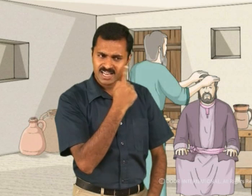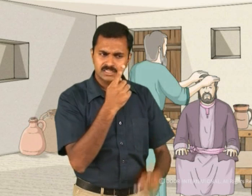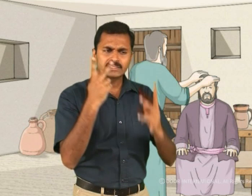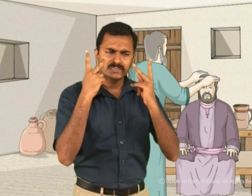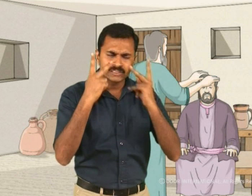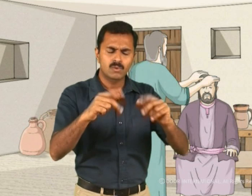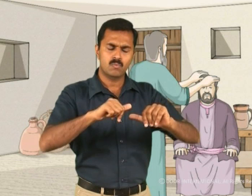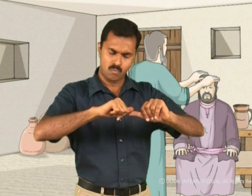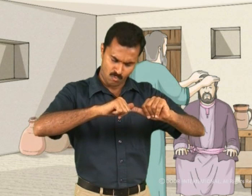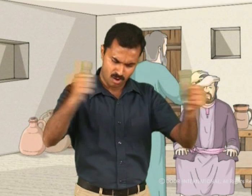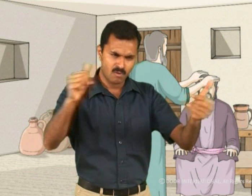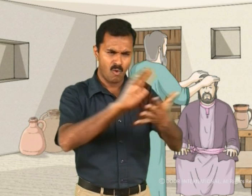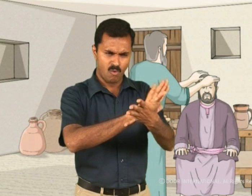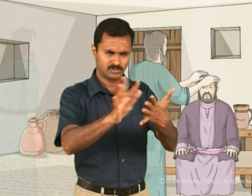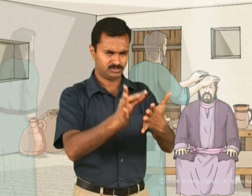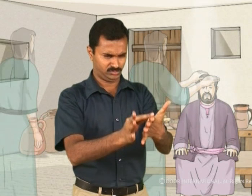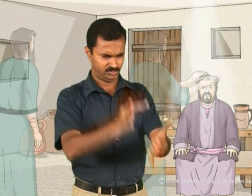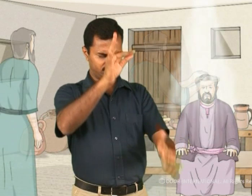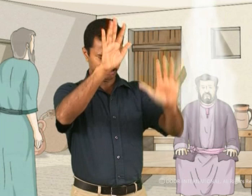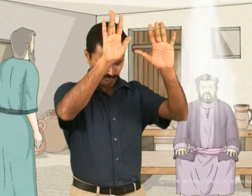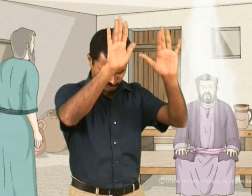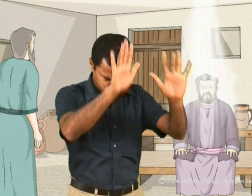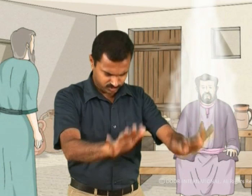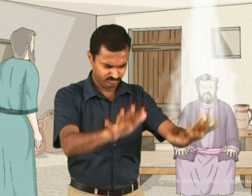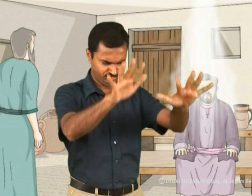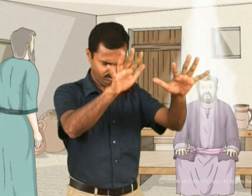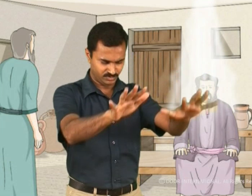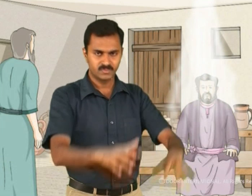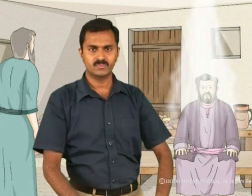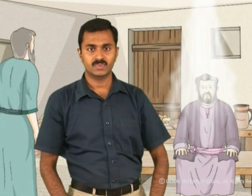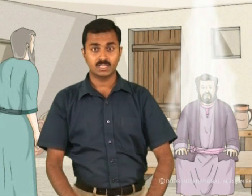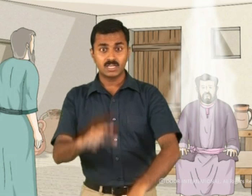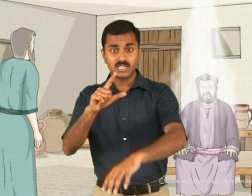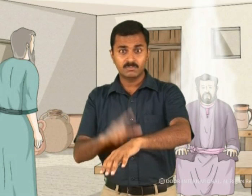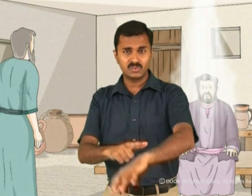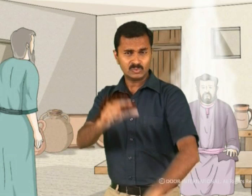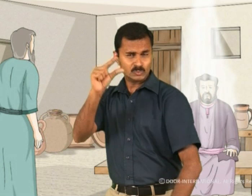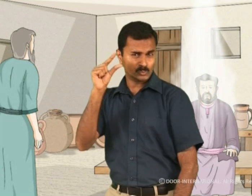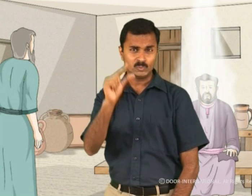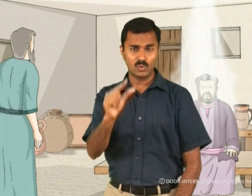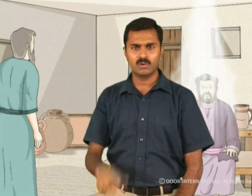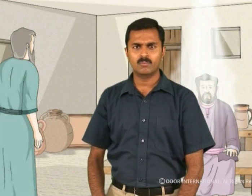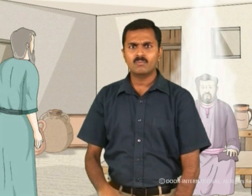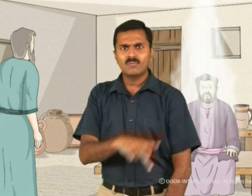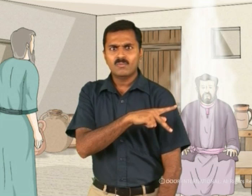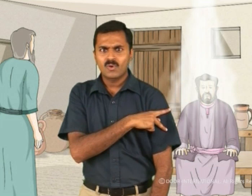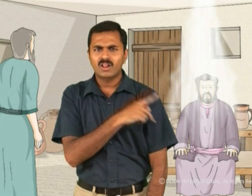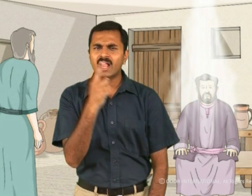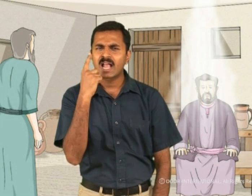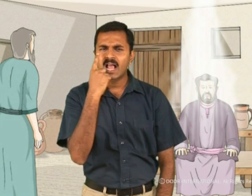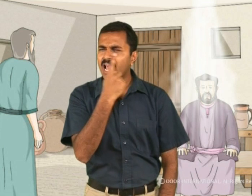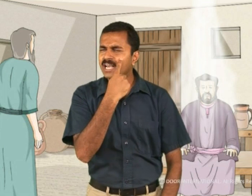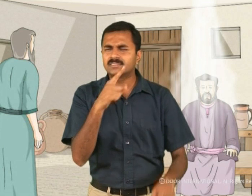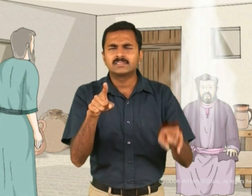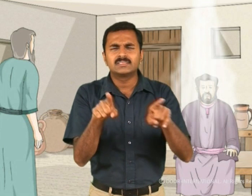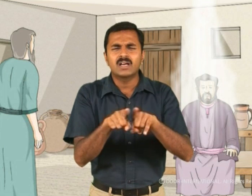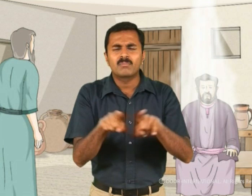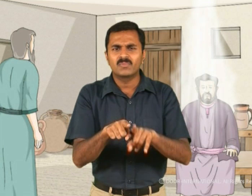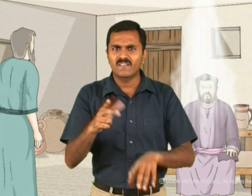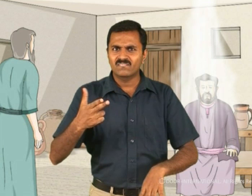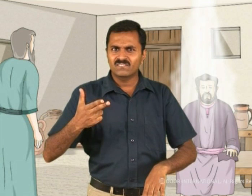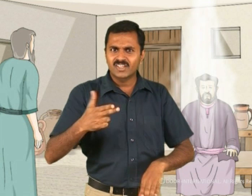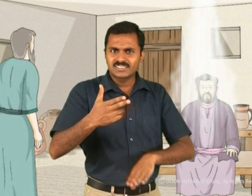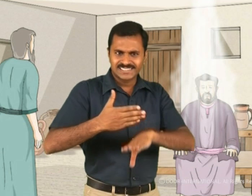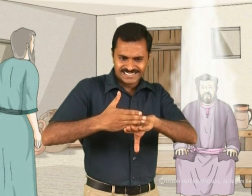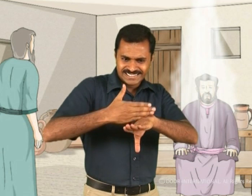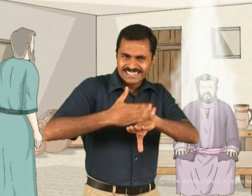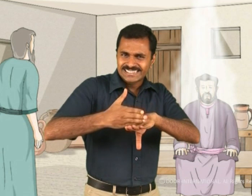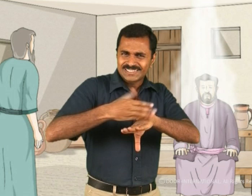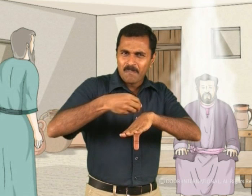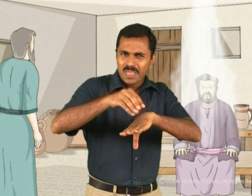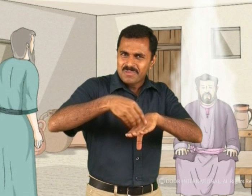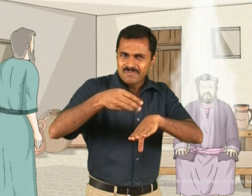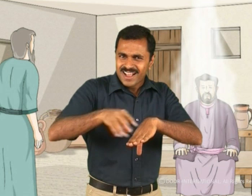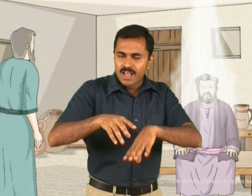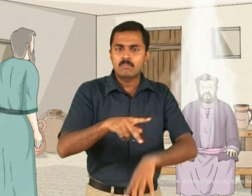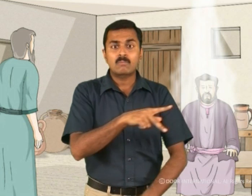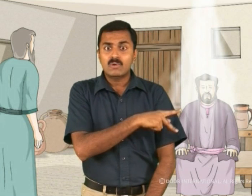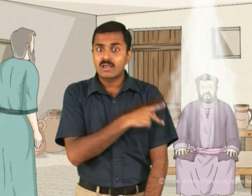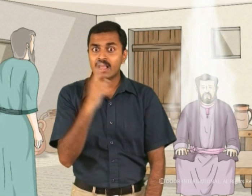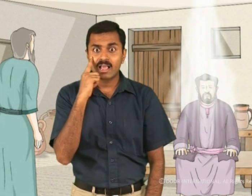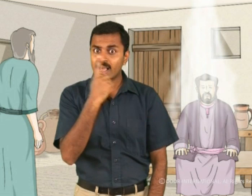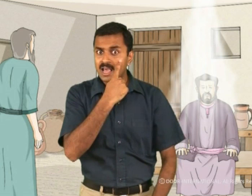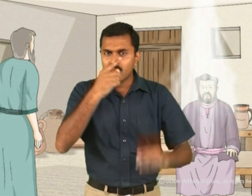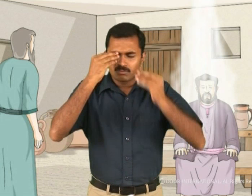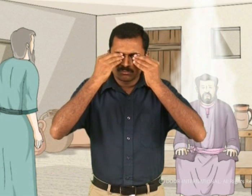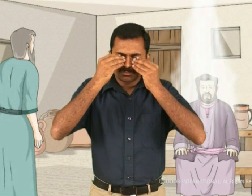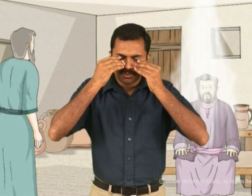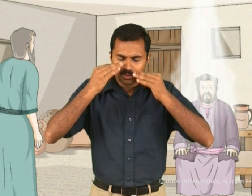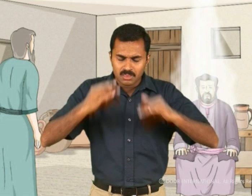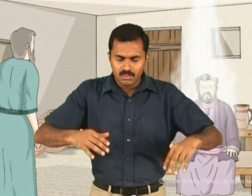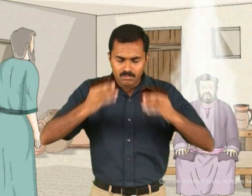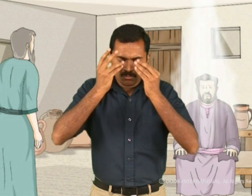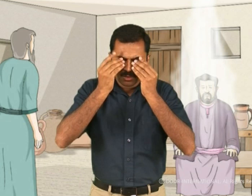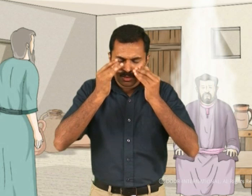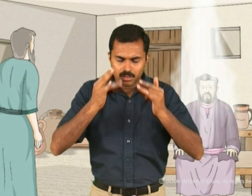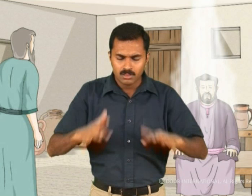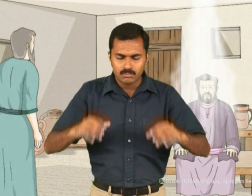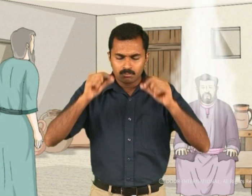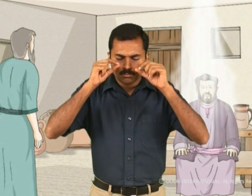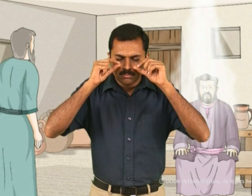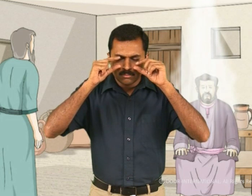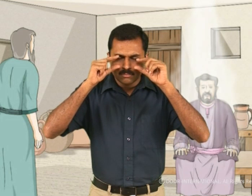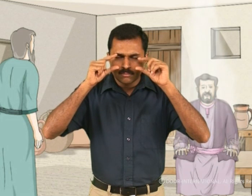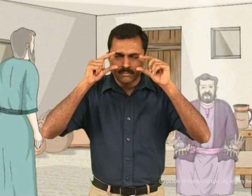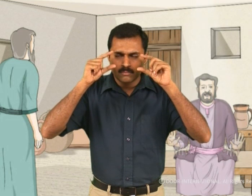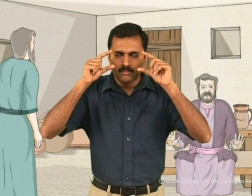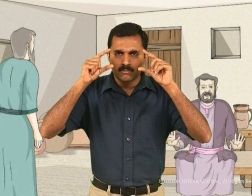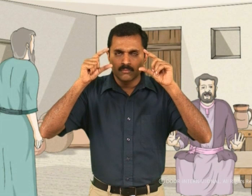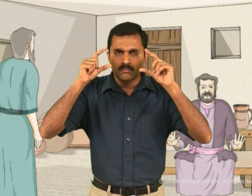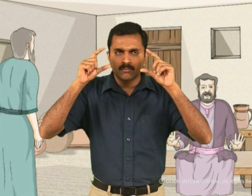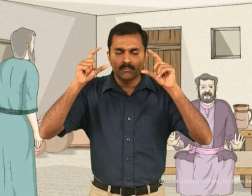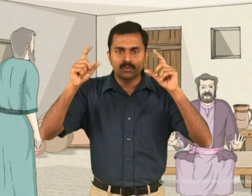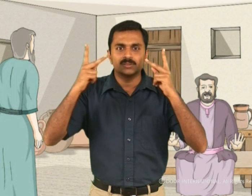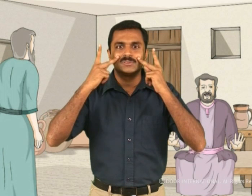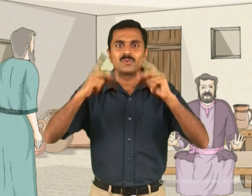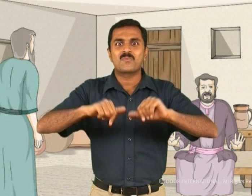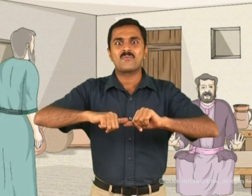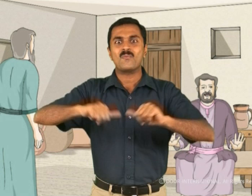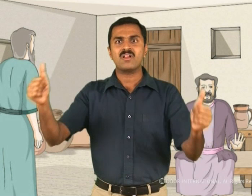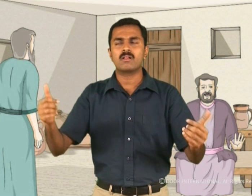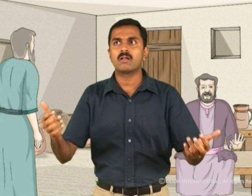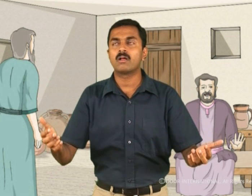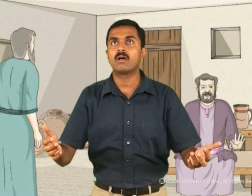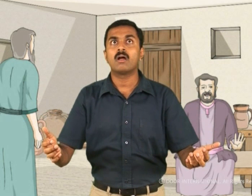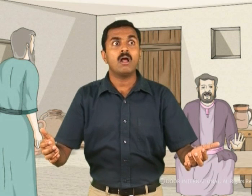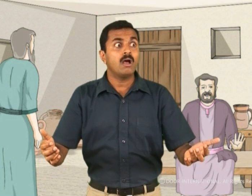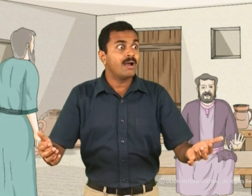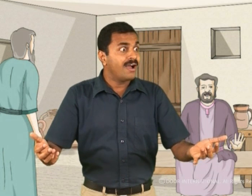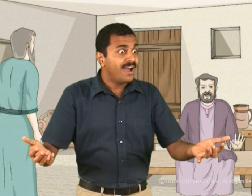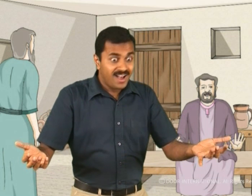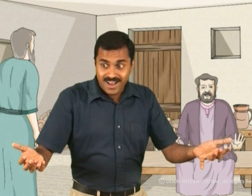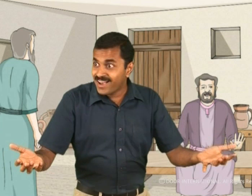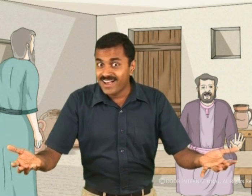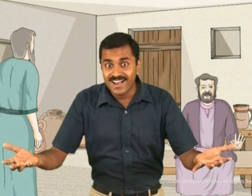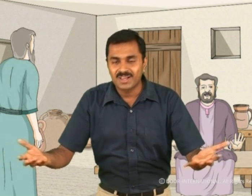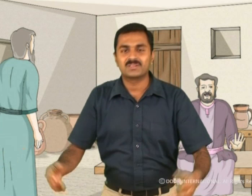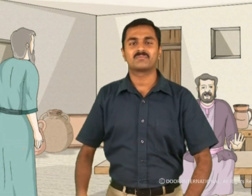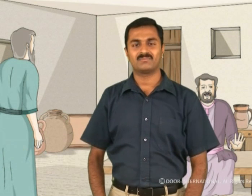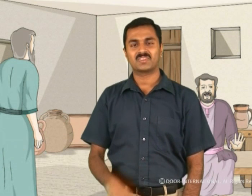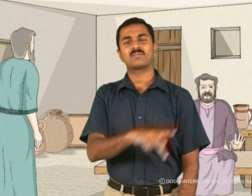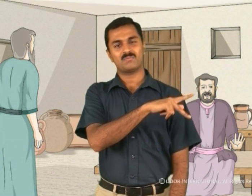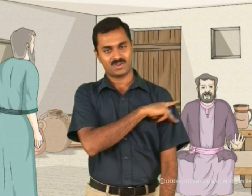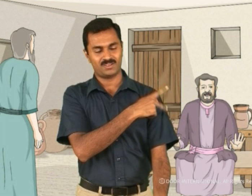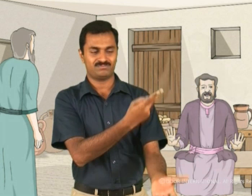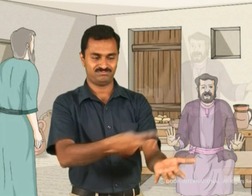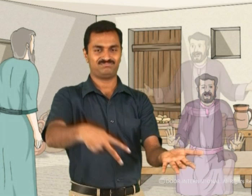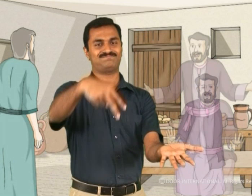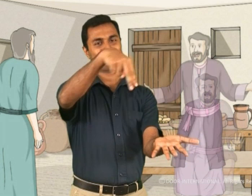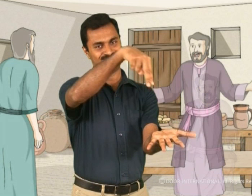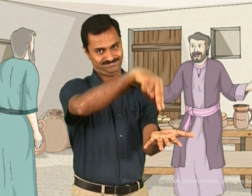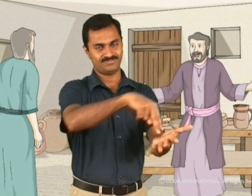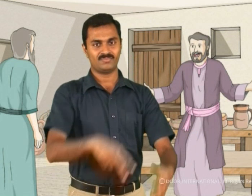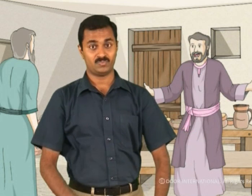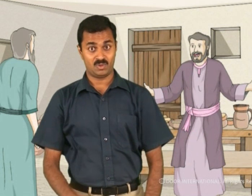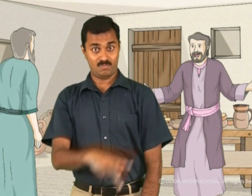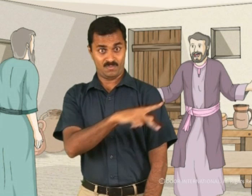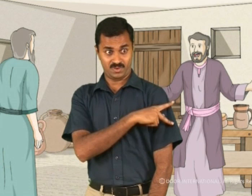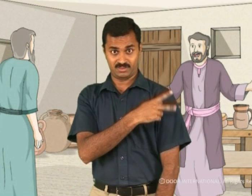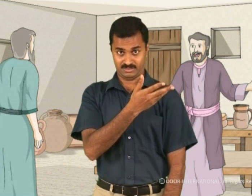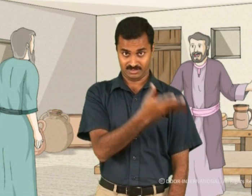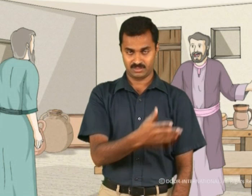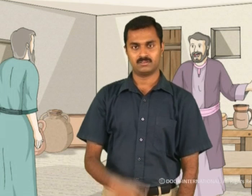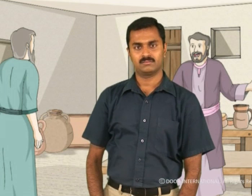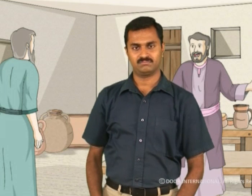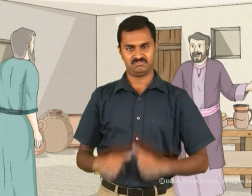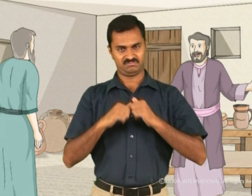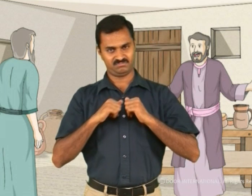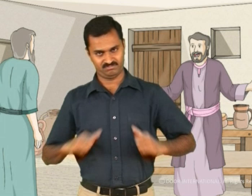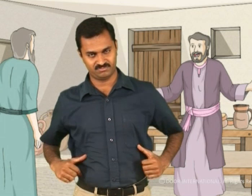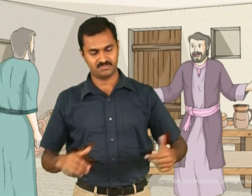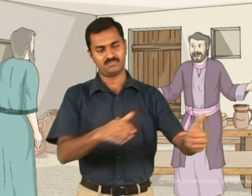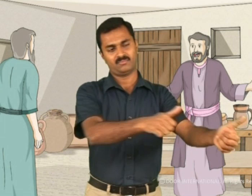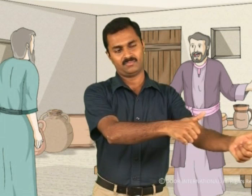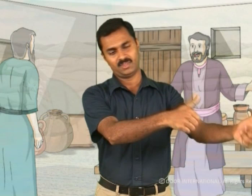At that instant, something like scales fell from Saul’s eyes, and his sight was restored.